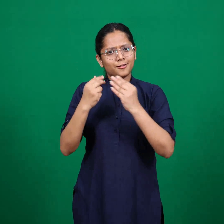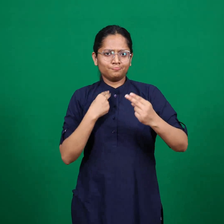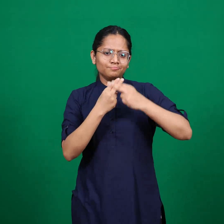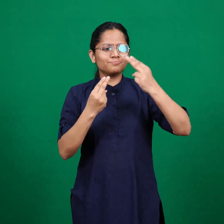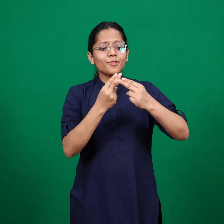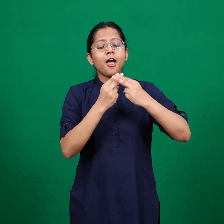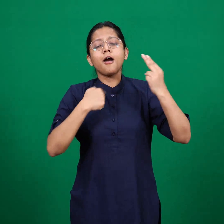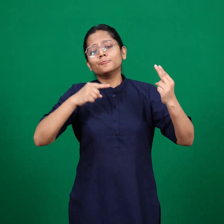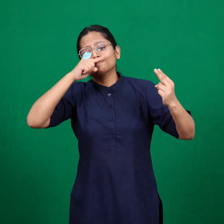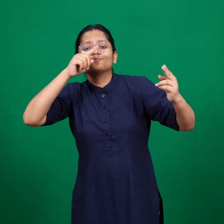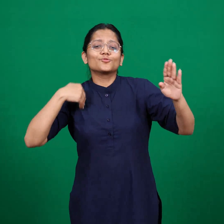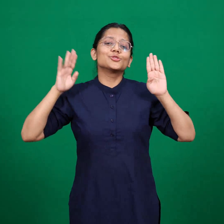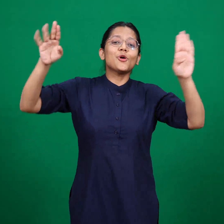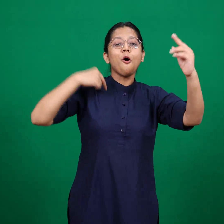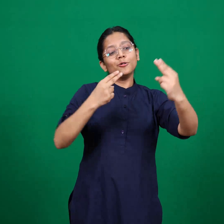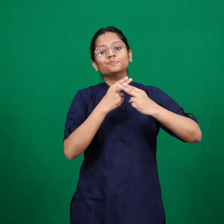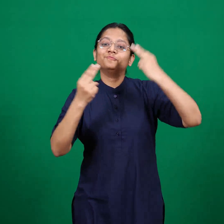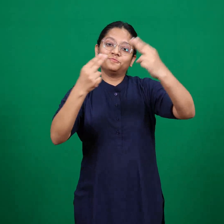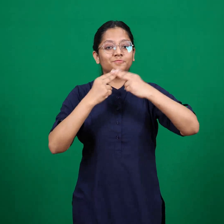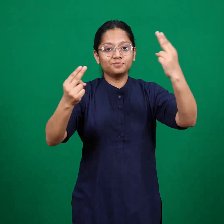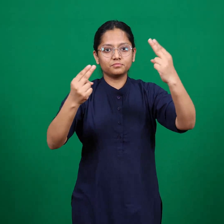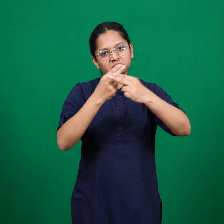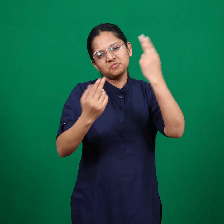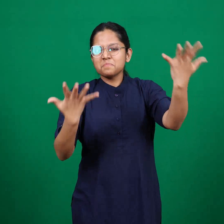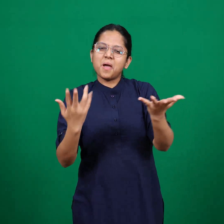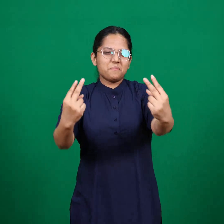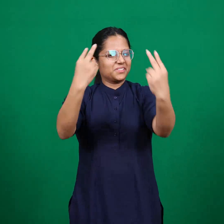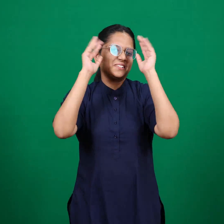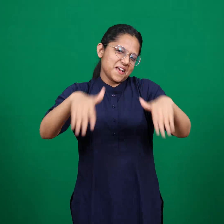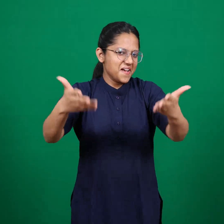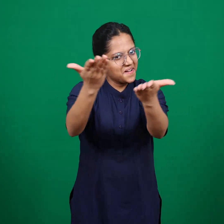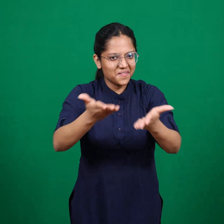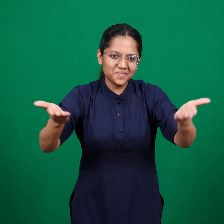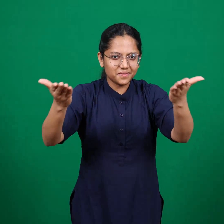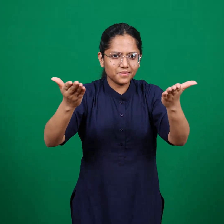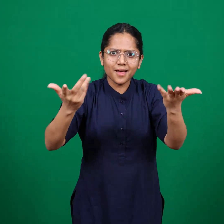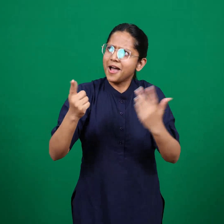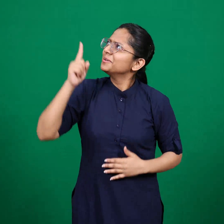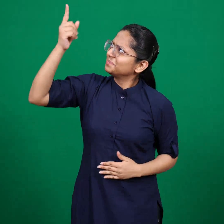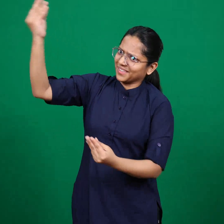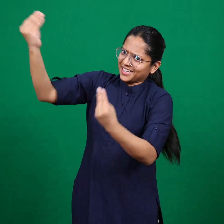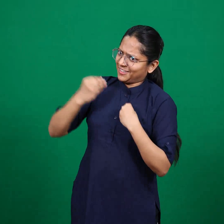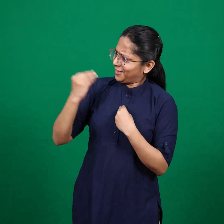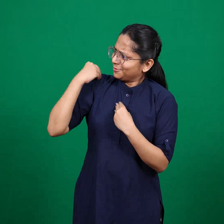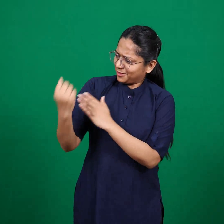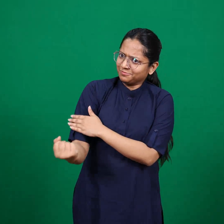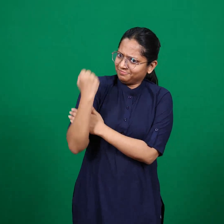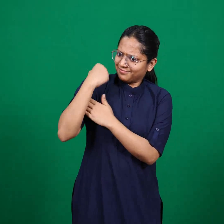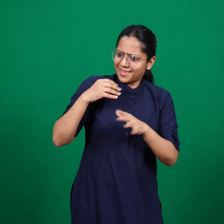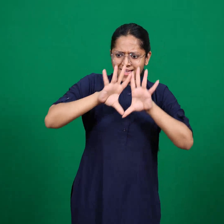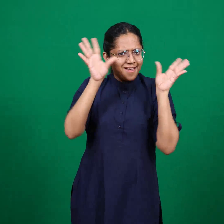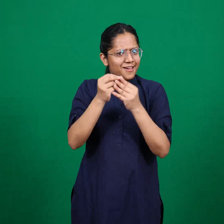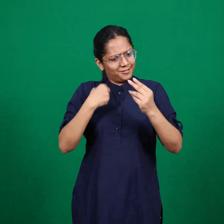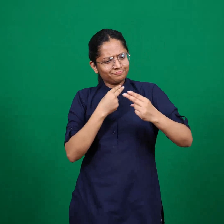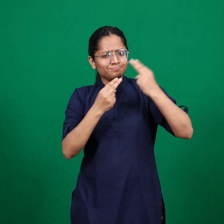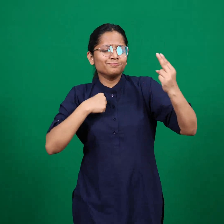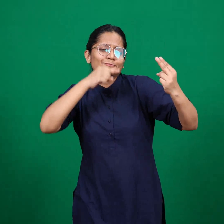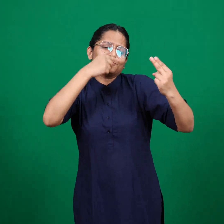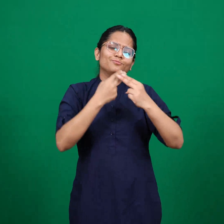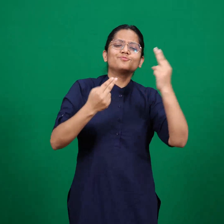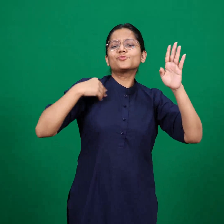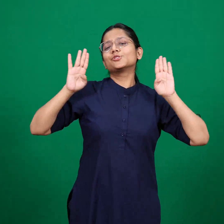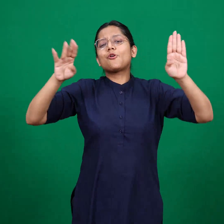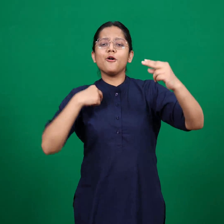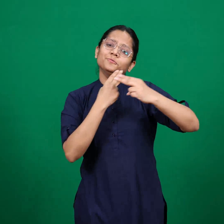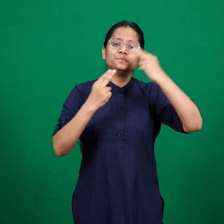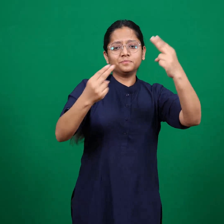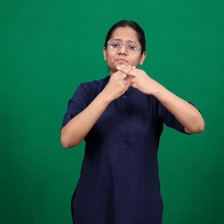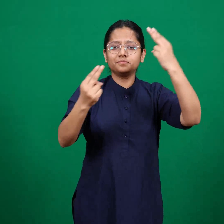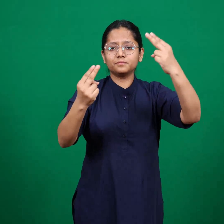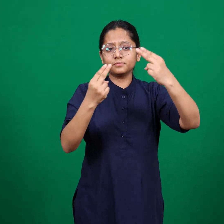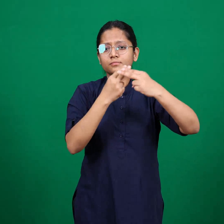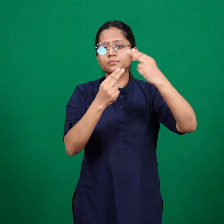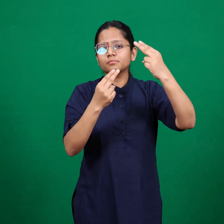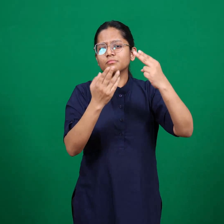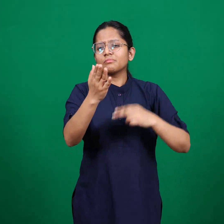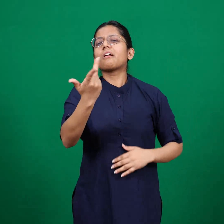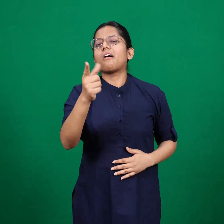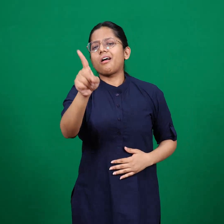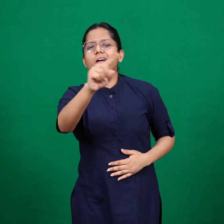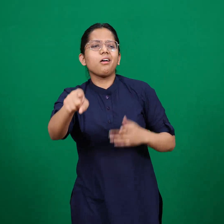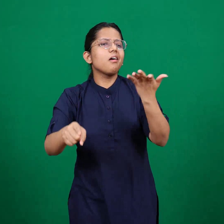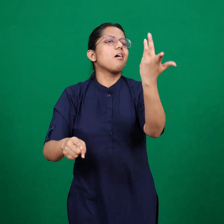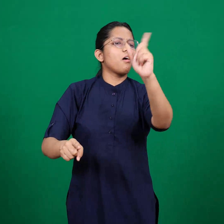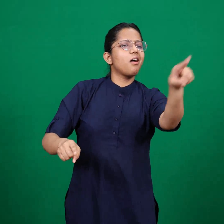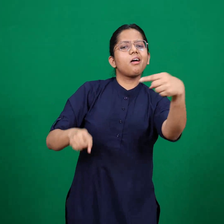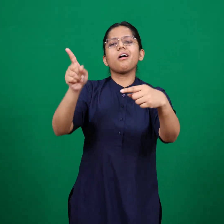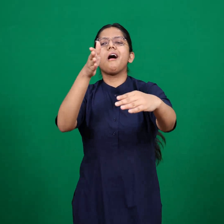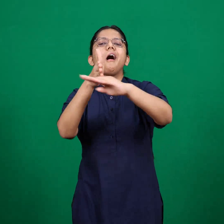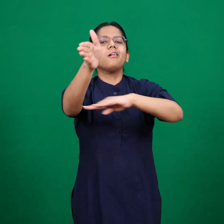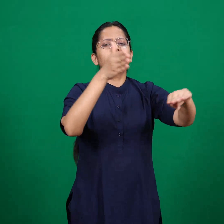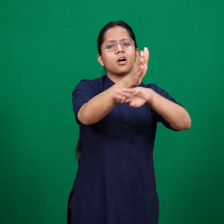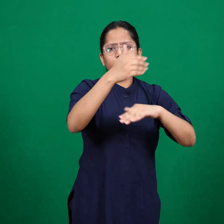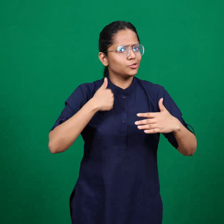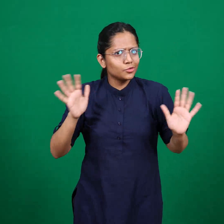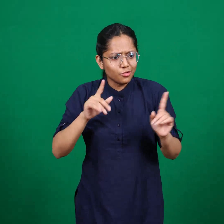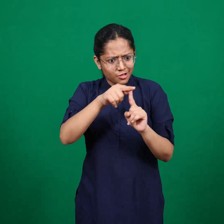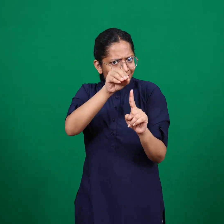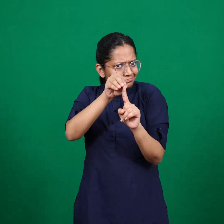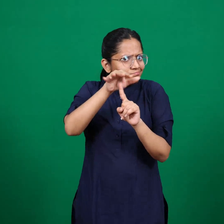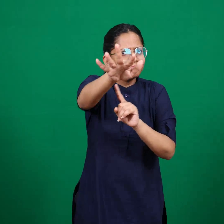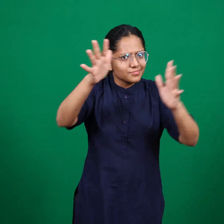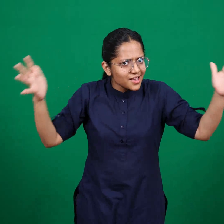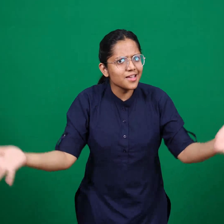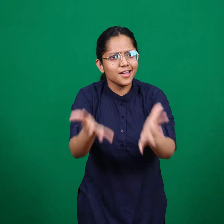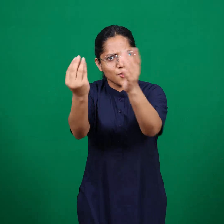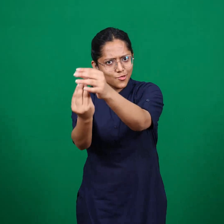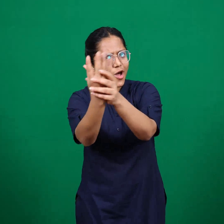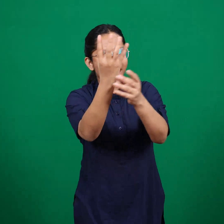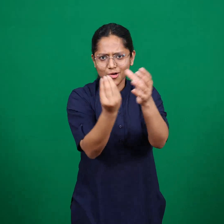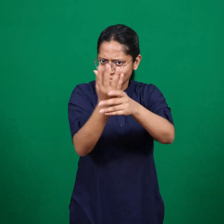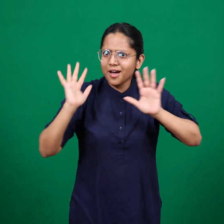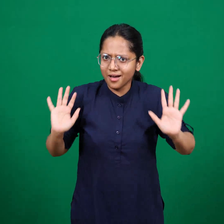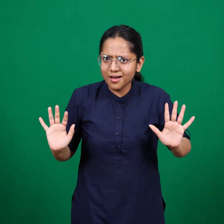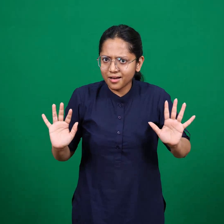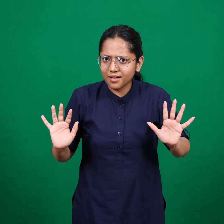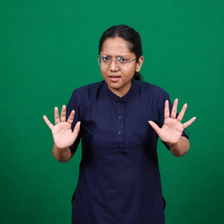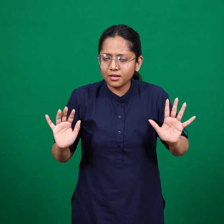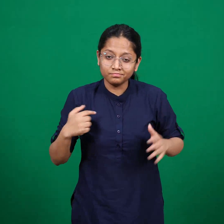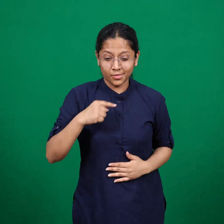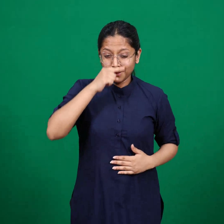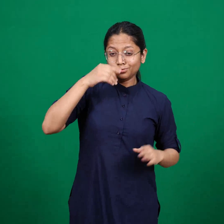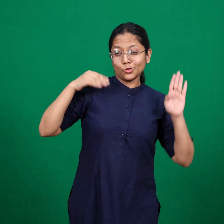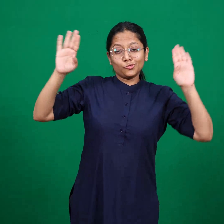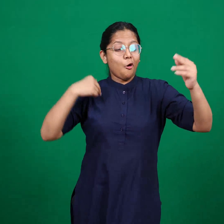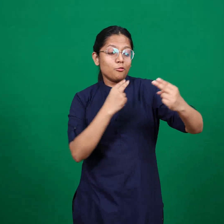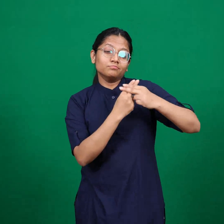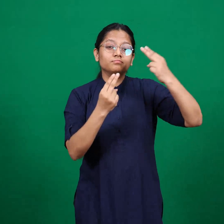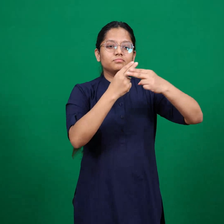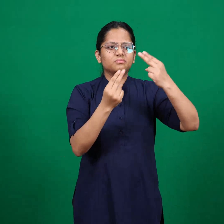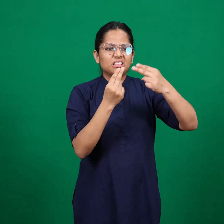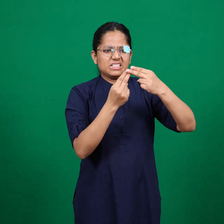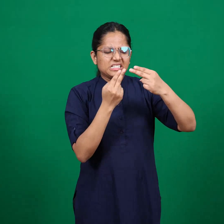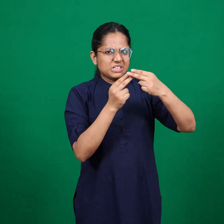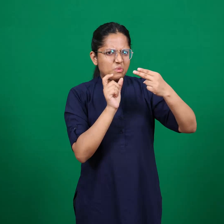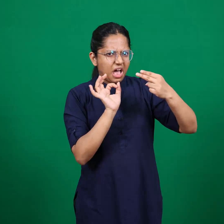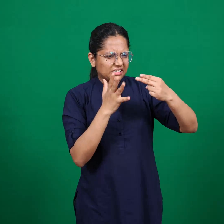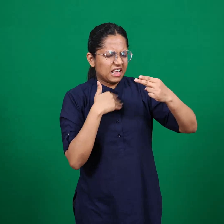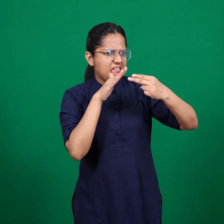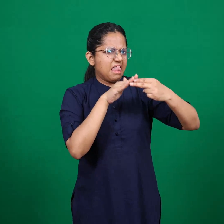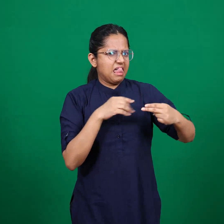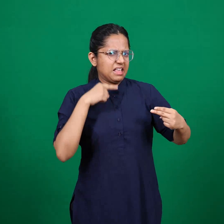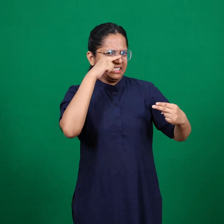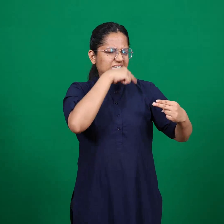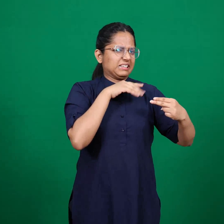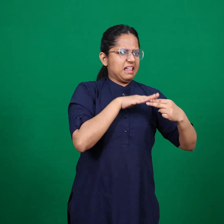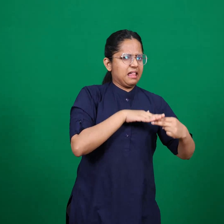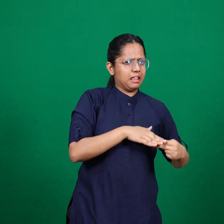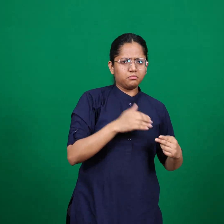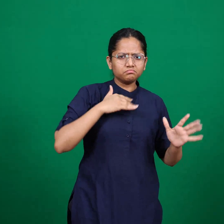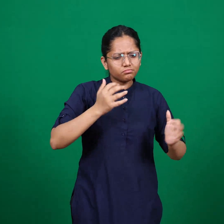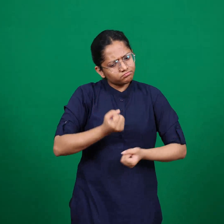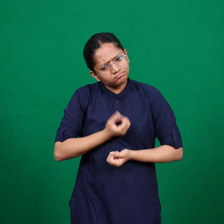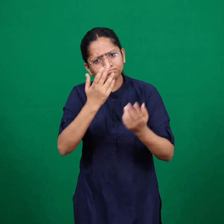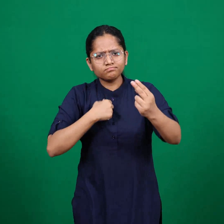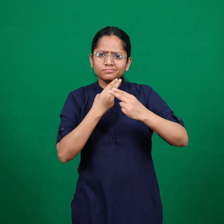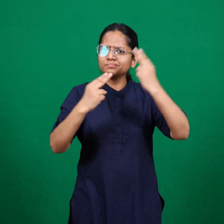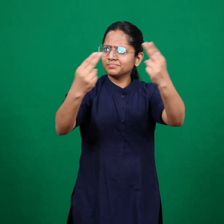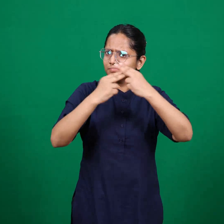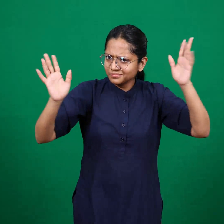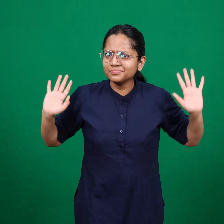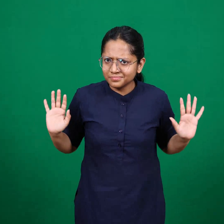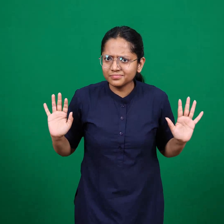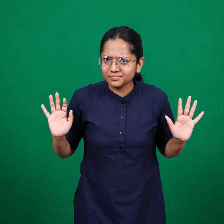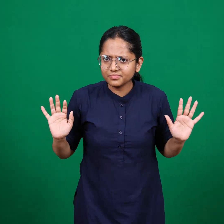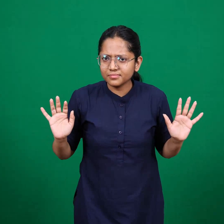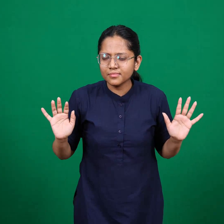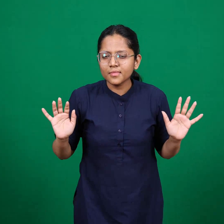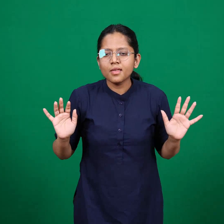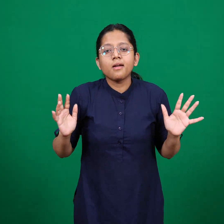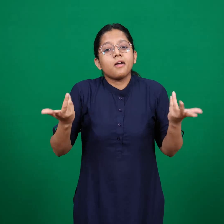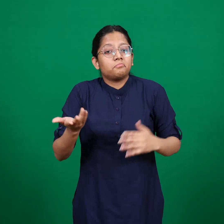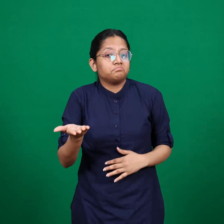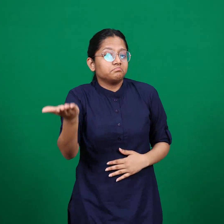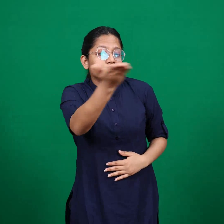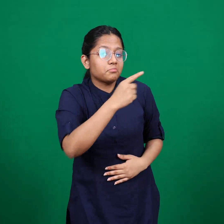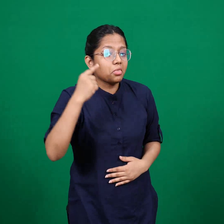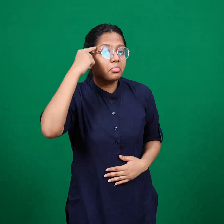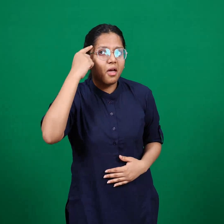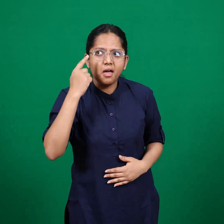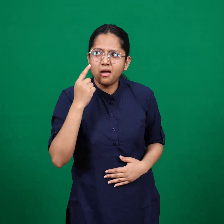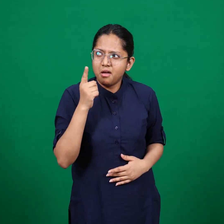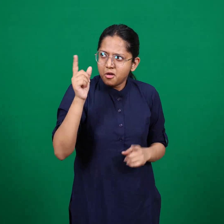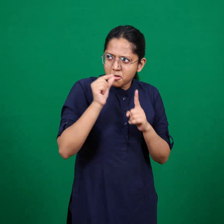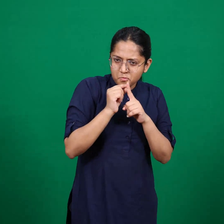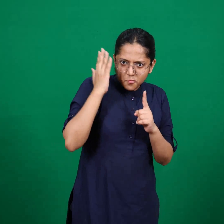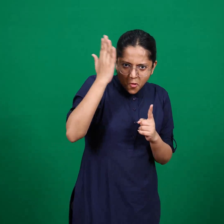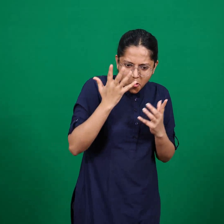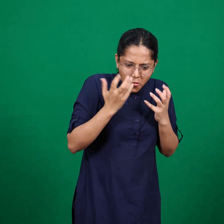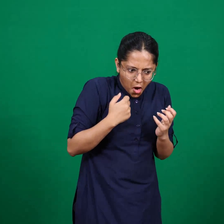For even if I boast somewhat excessively about the authority the Lord gave us for building you up rather than tearing you down, I will not be ashamed.